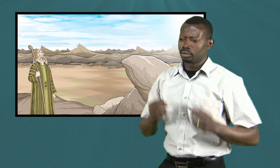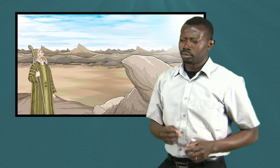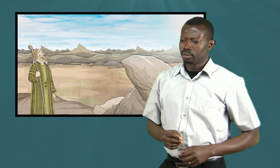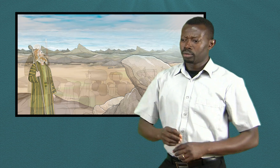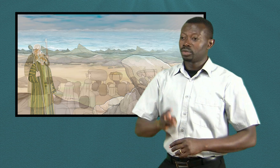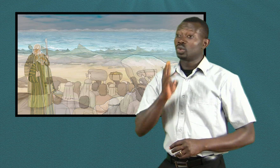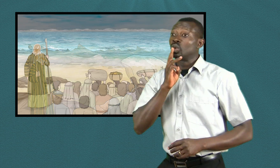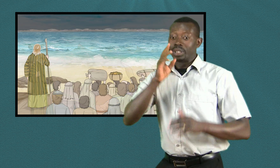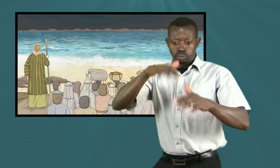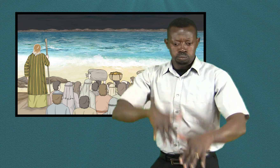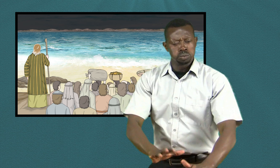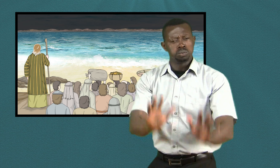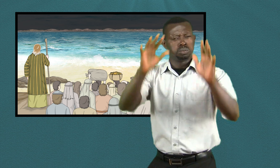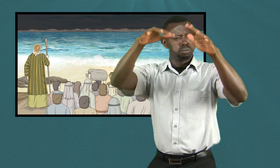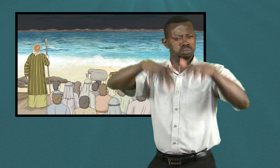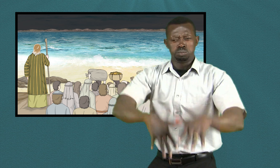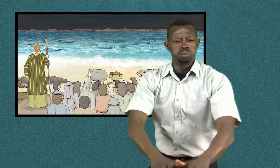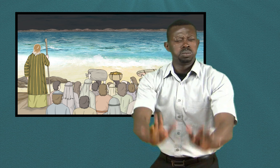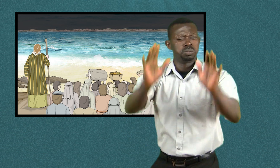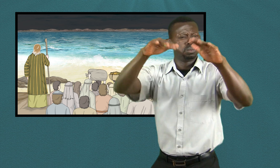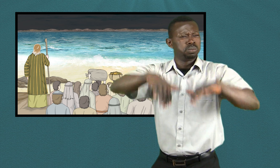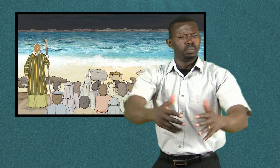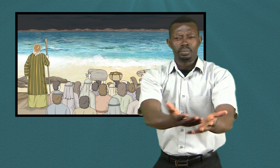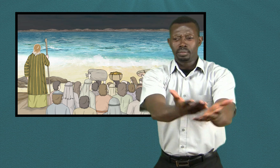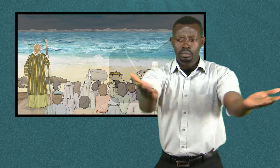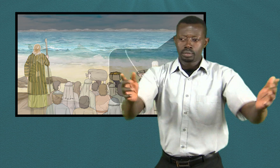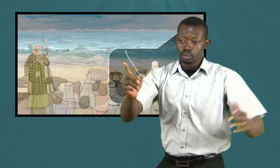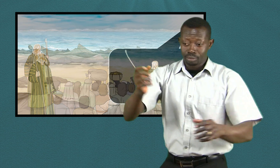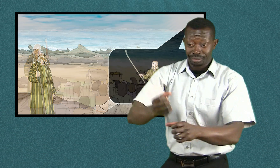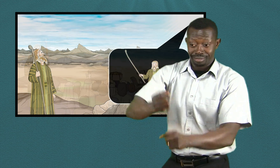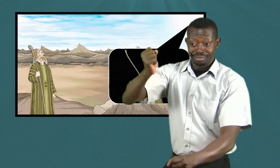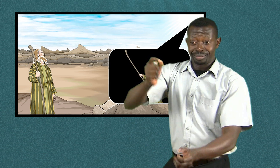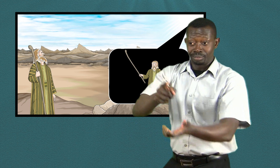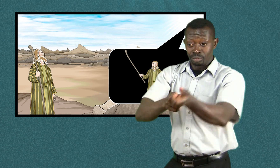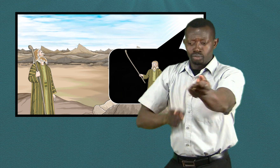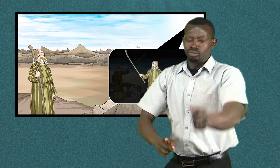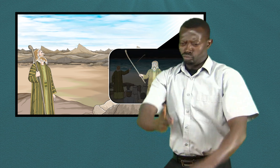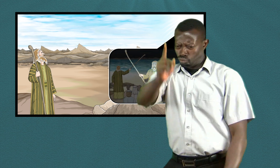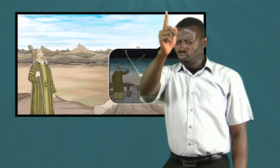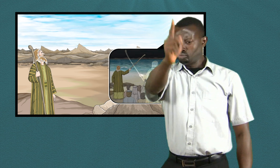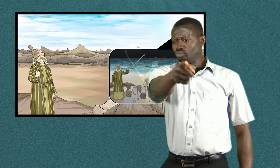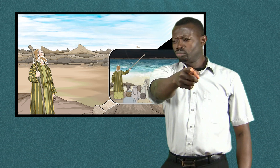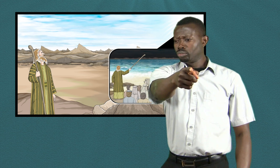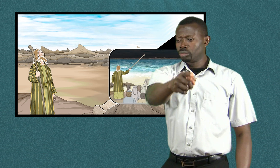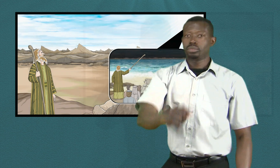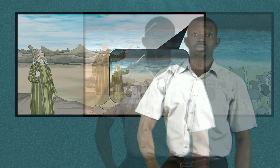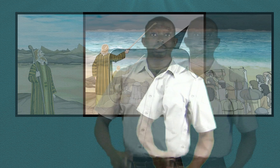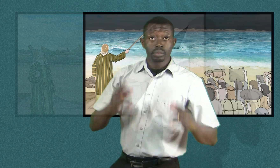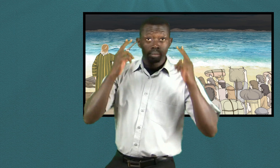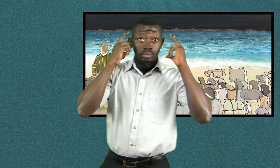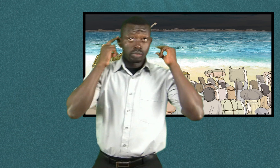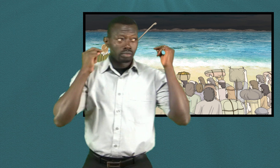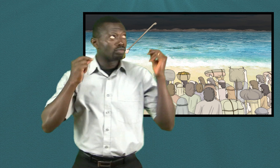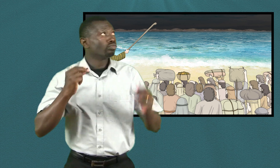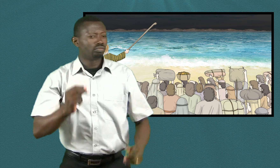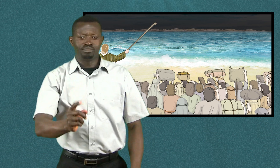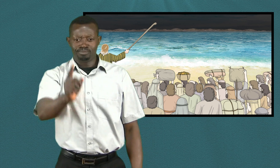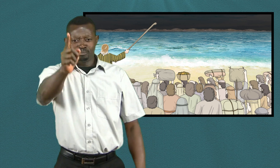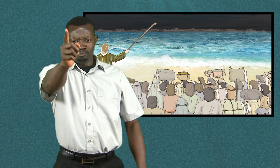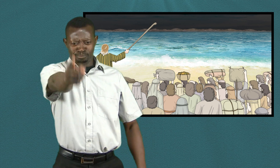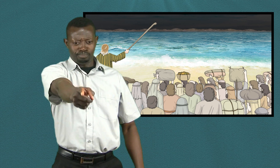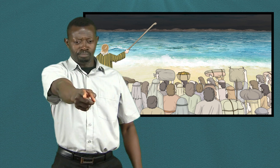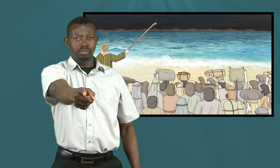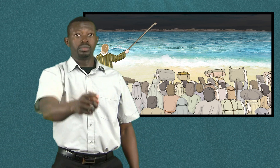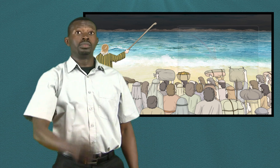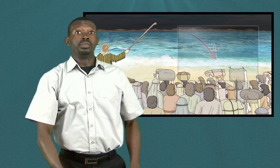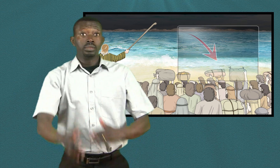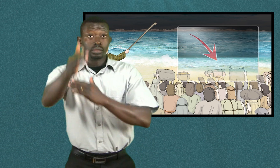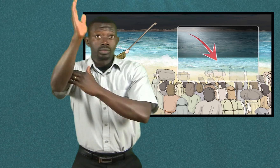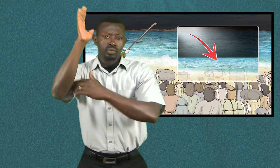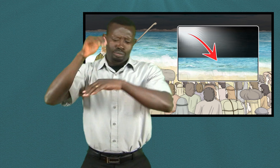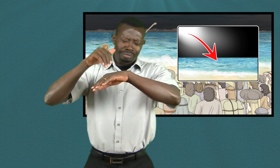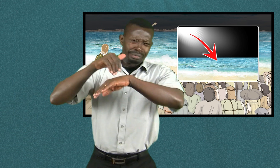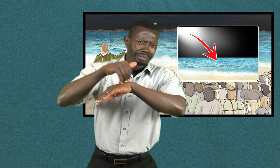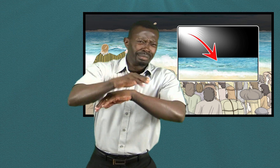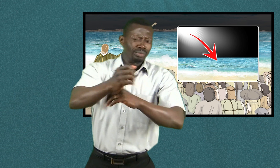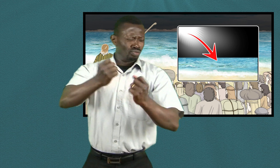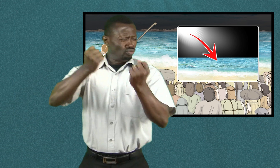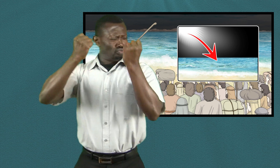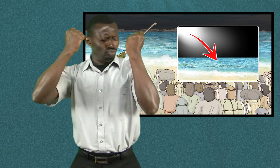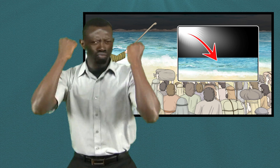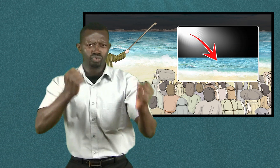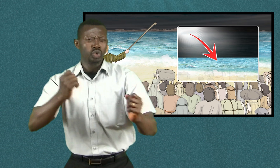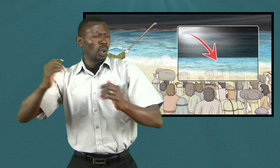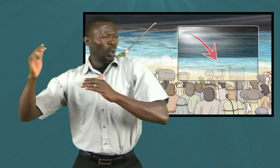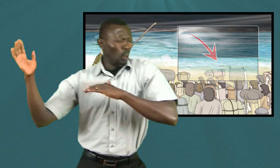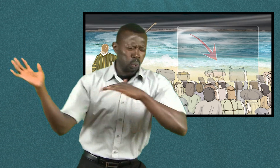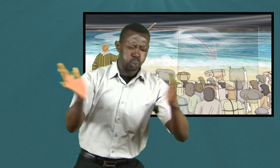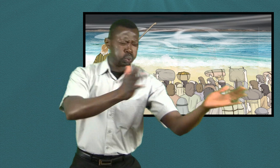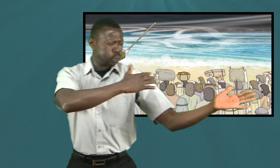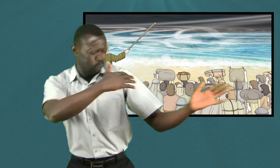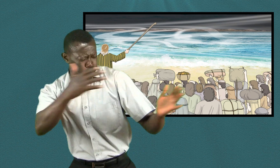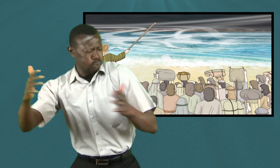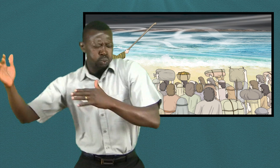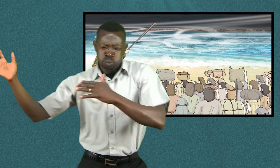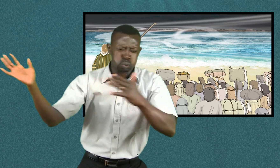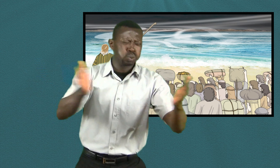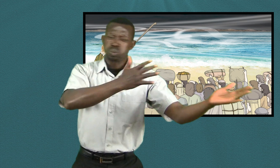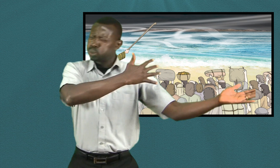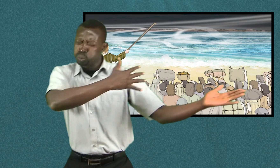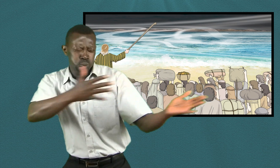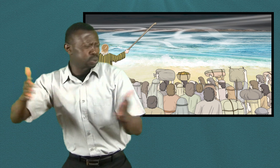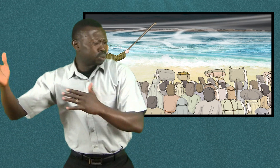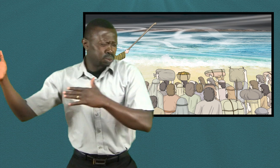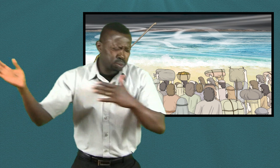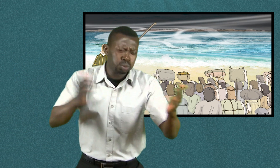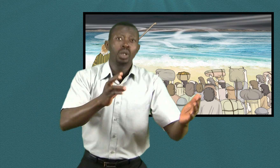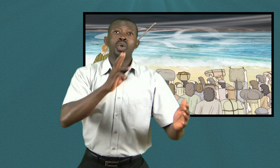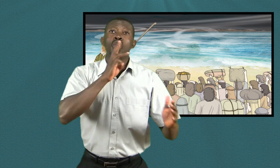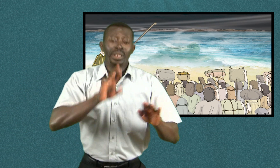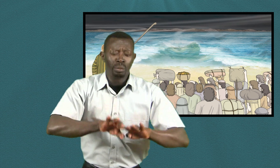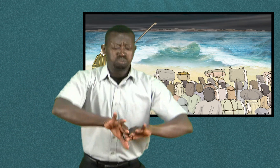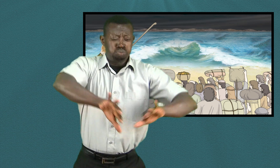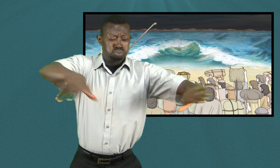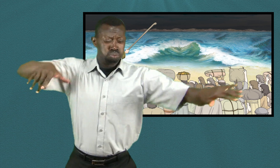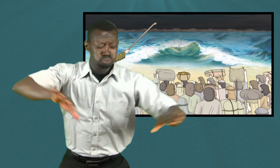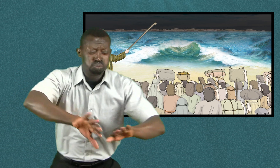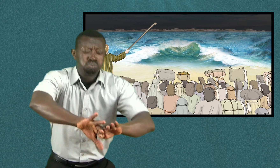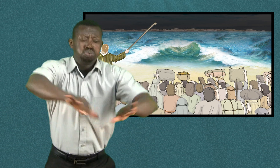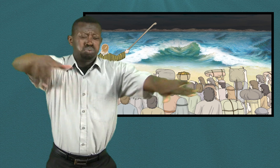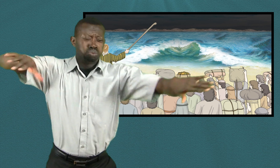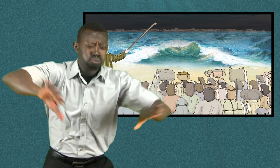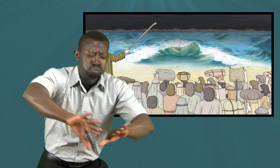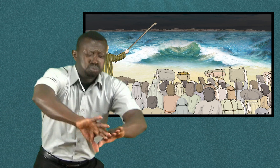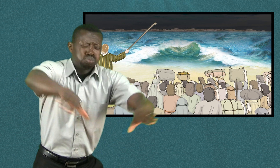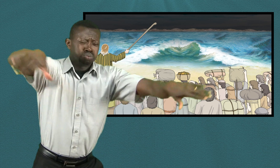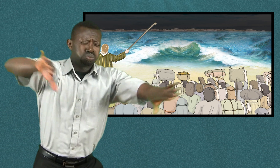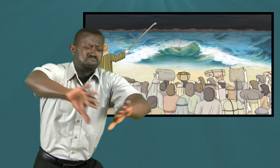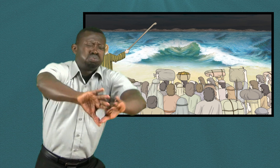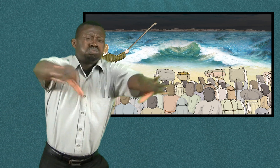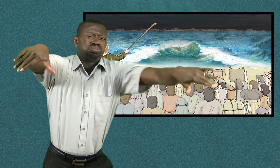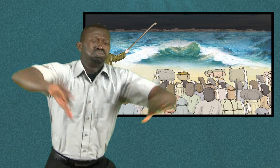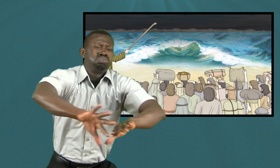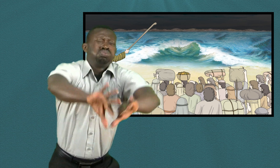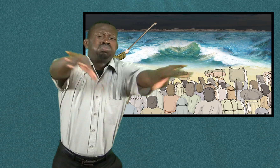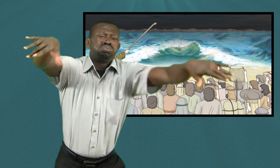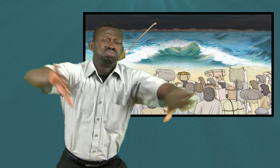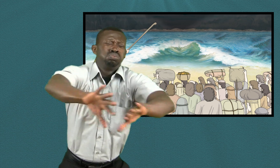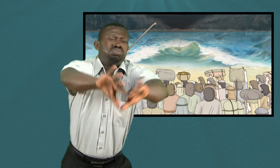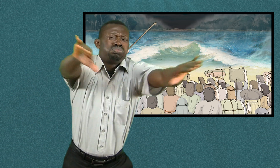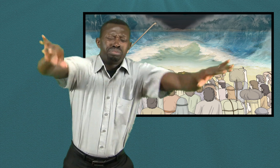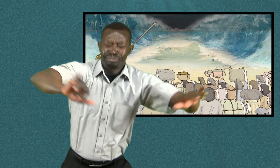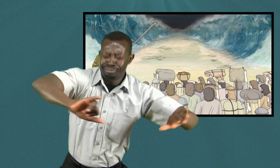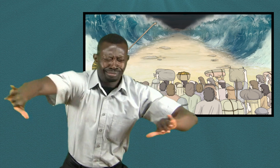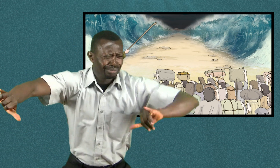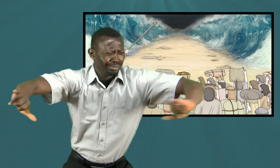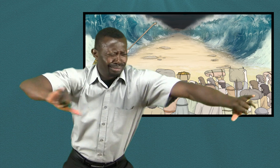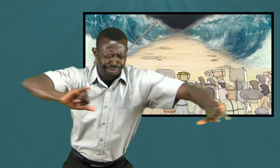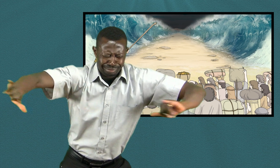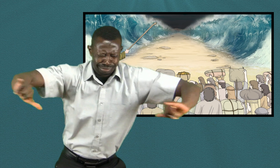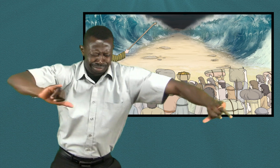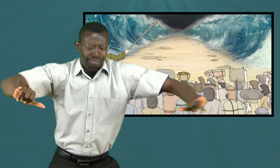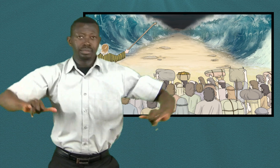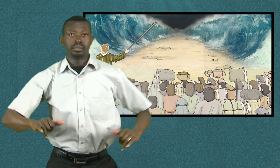Then Moses stretched out his hand over the sea, and all that night the LORD drove back the sea with a strong east wind that turned it into dry land.